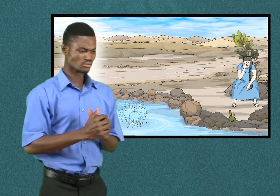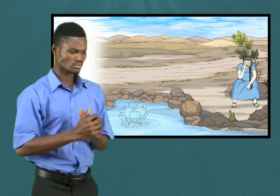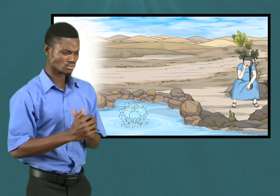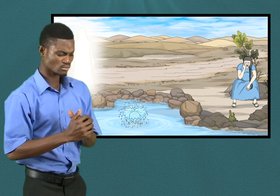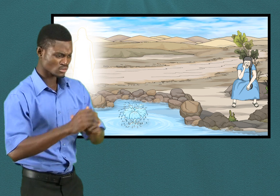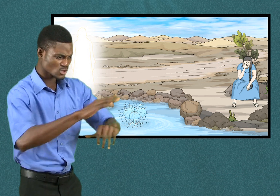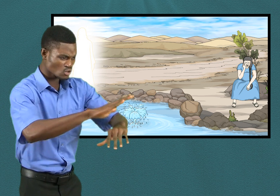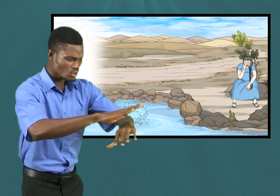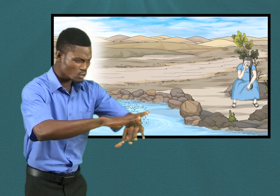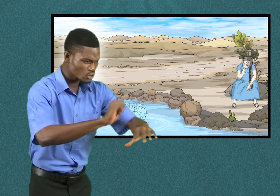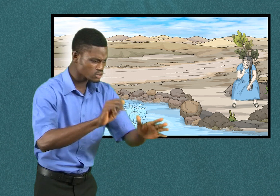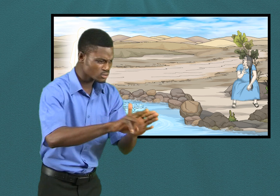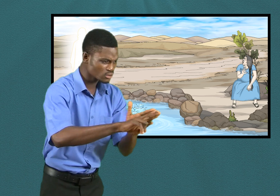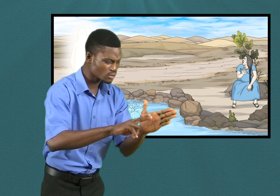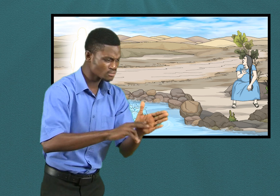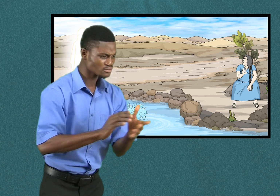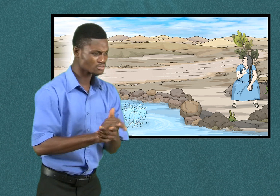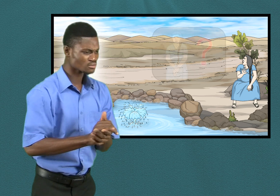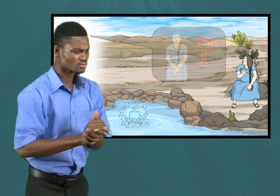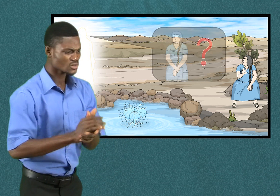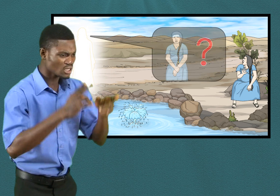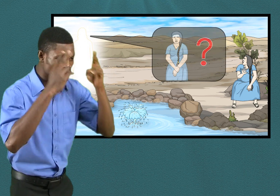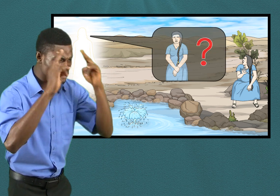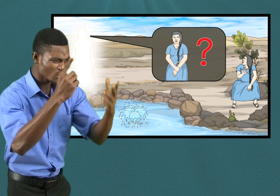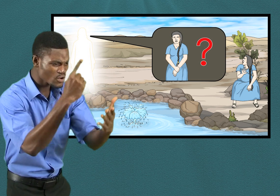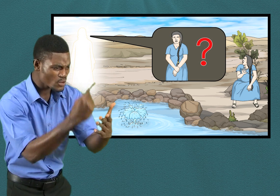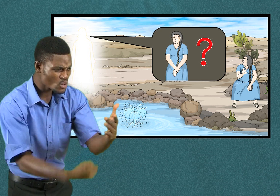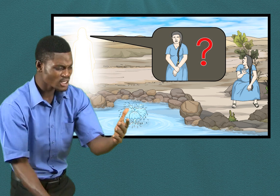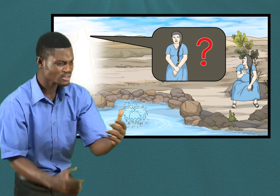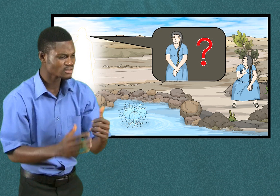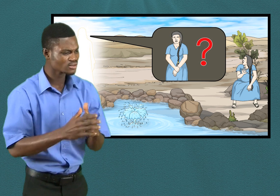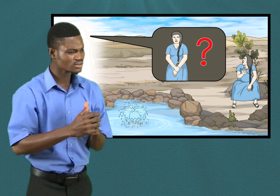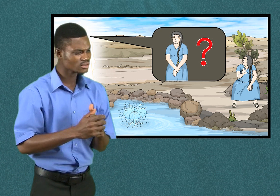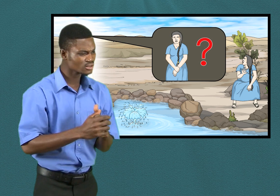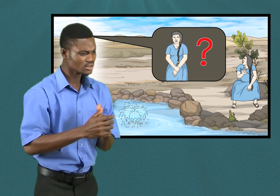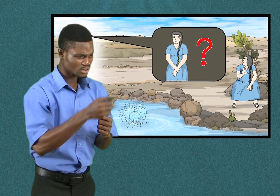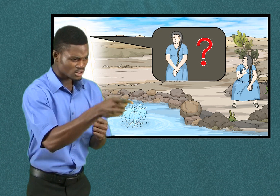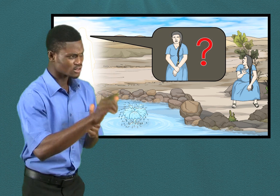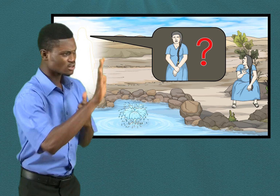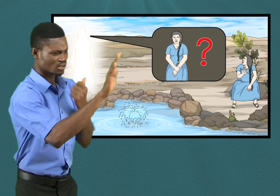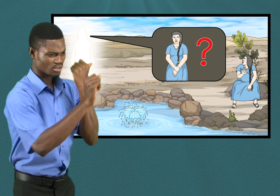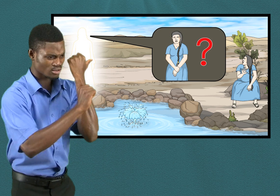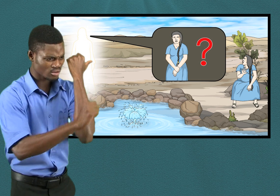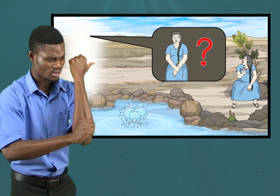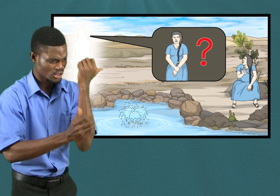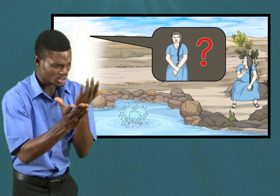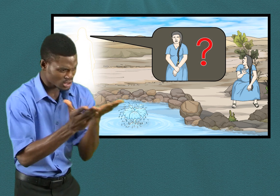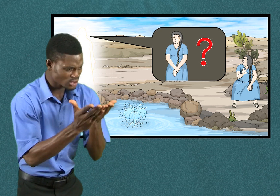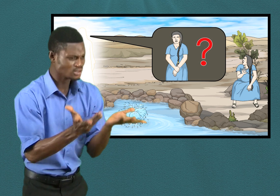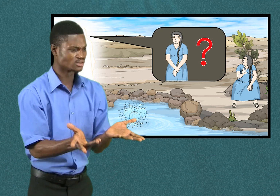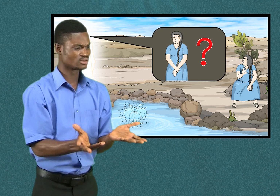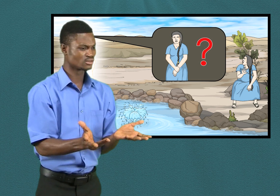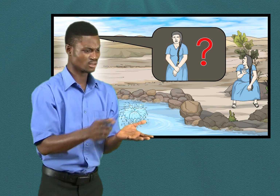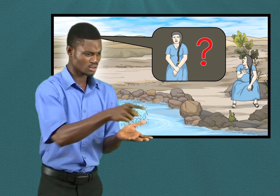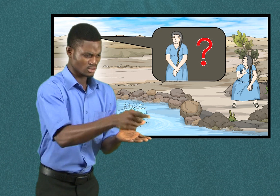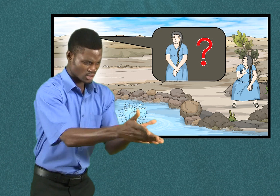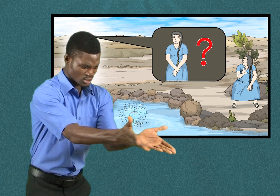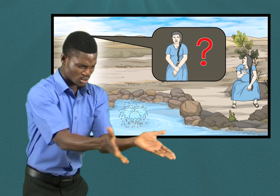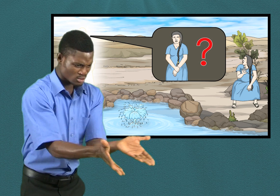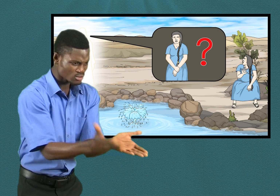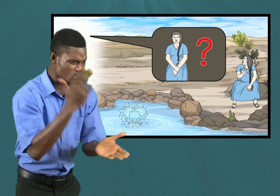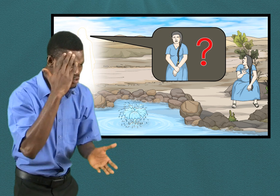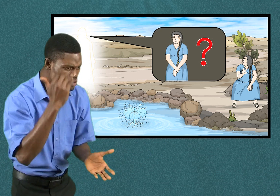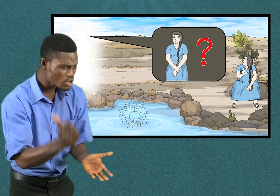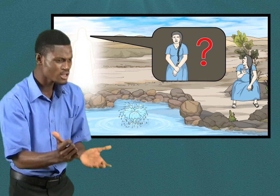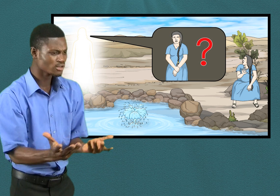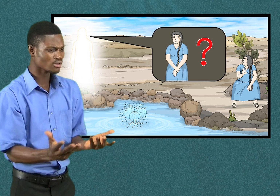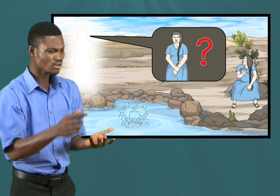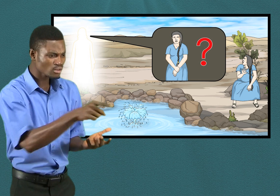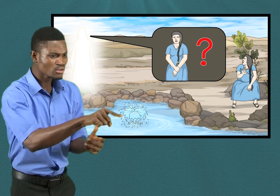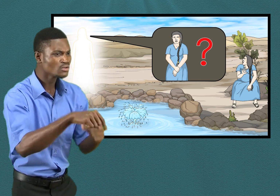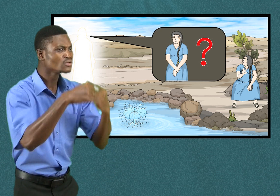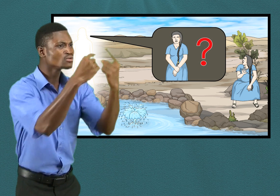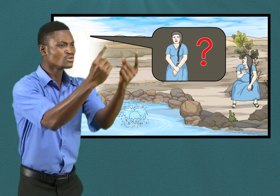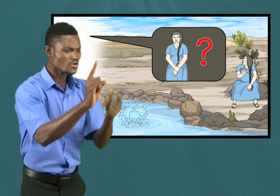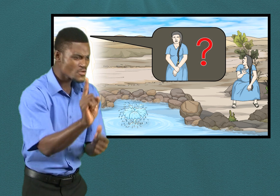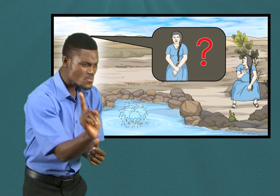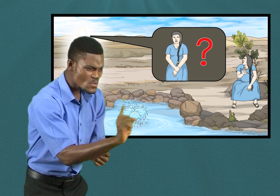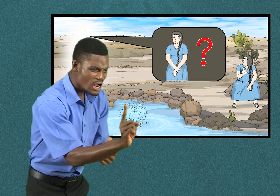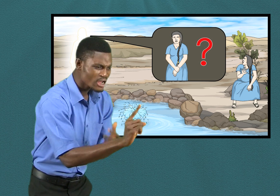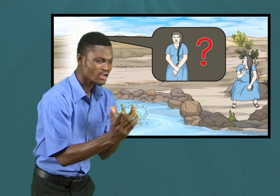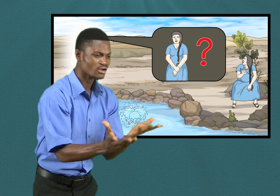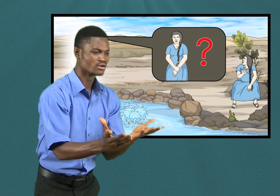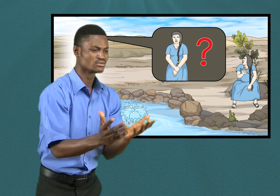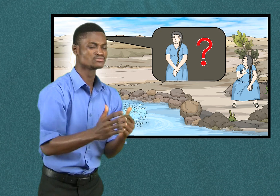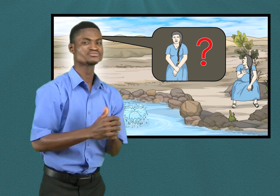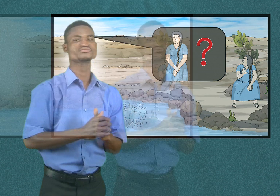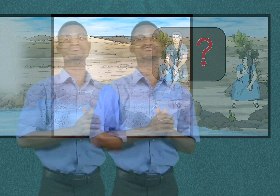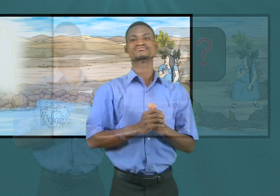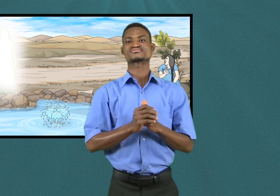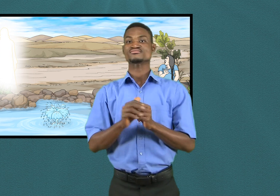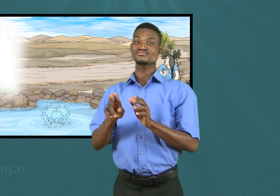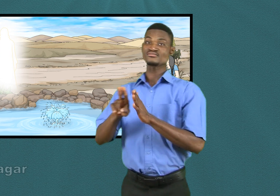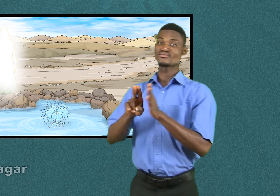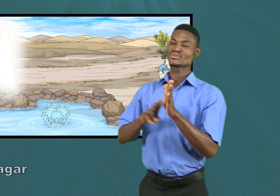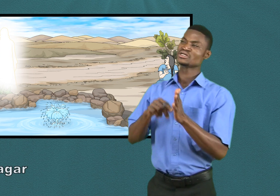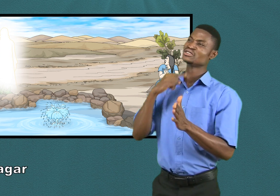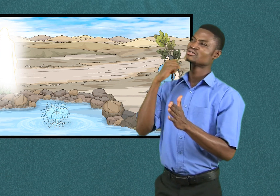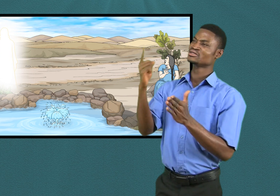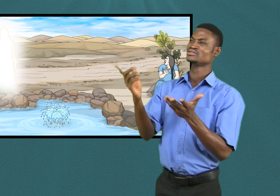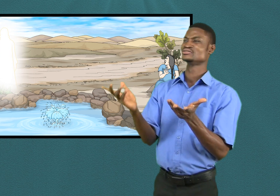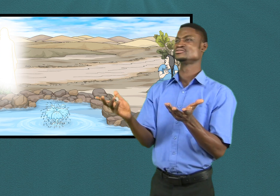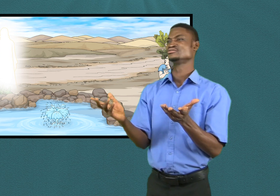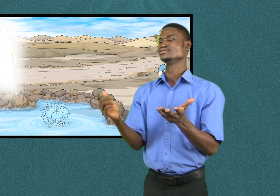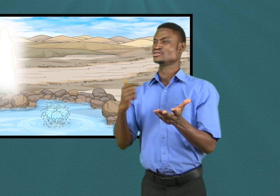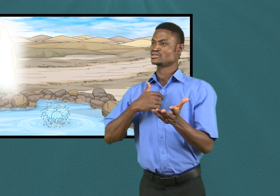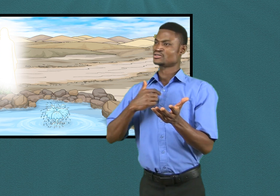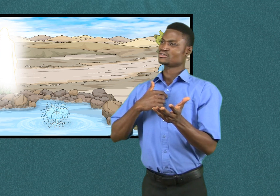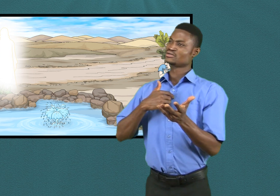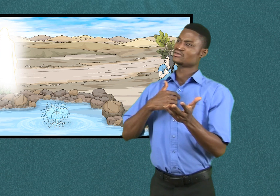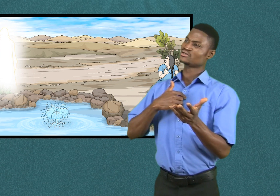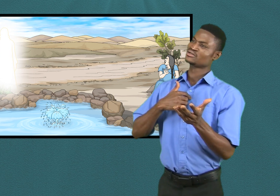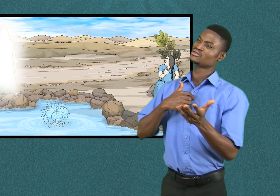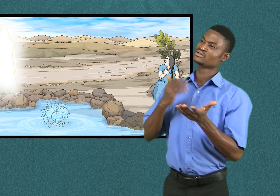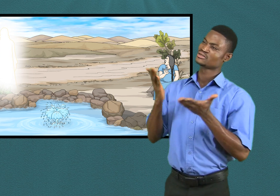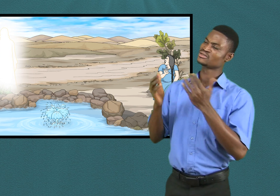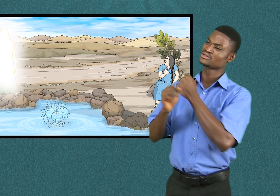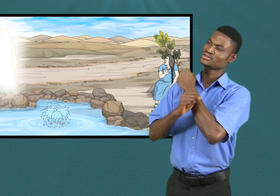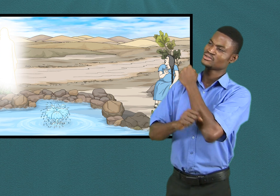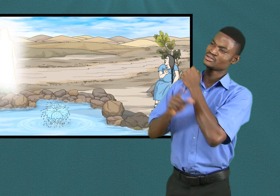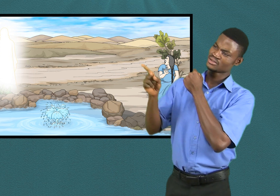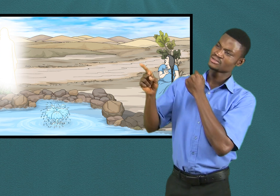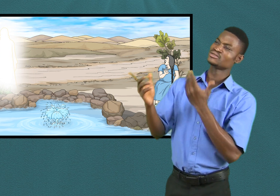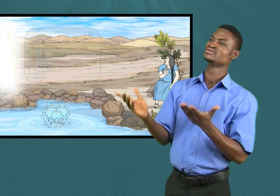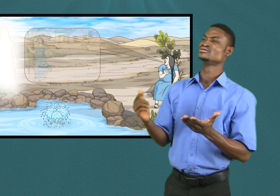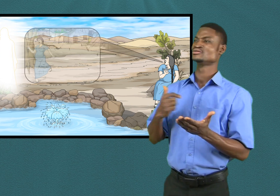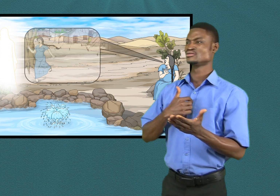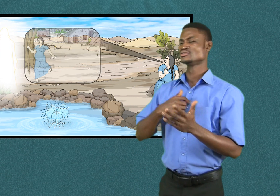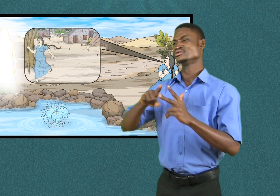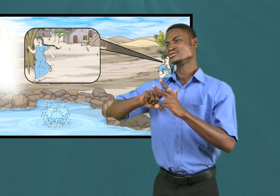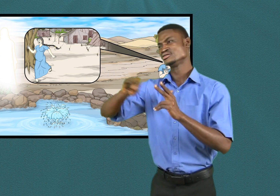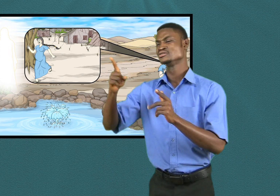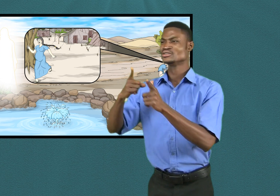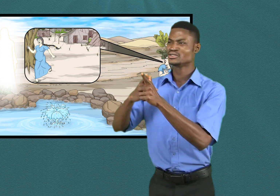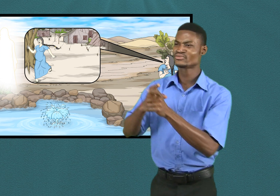“Hagar, servant of Sarai,” he said, “where have you come from, and where are you going?”